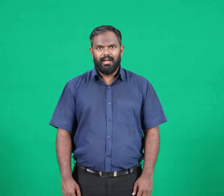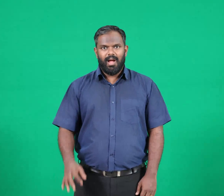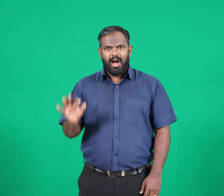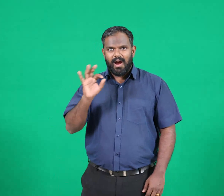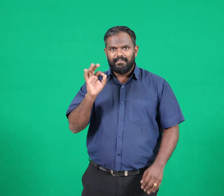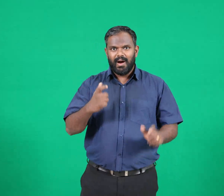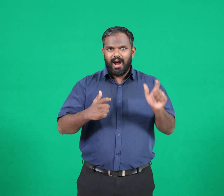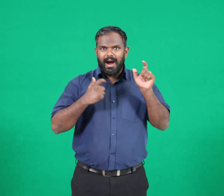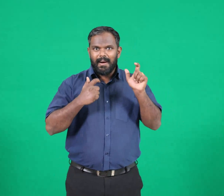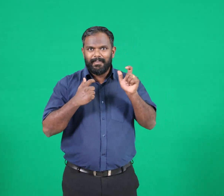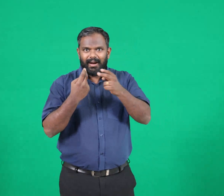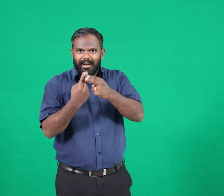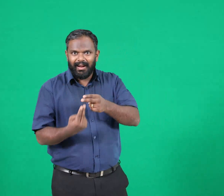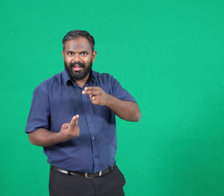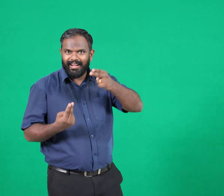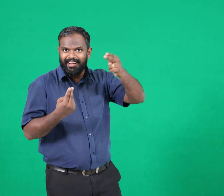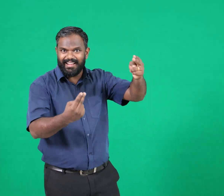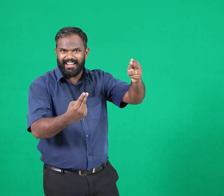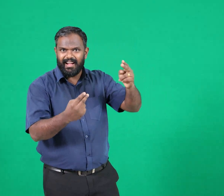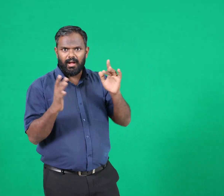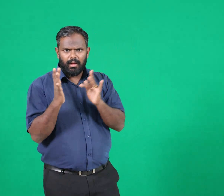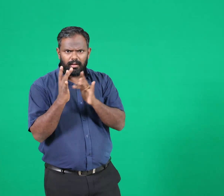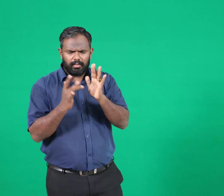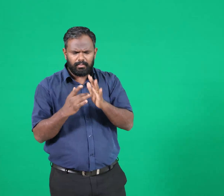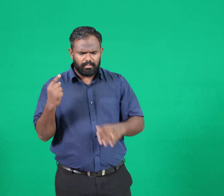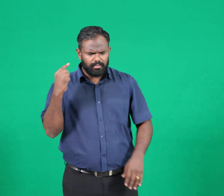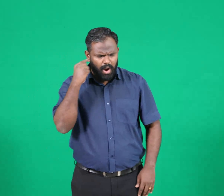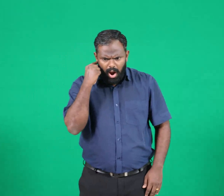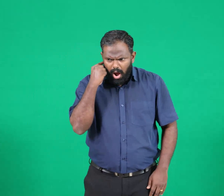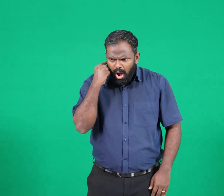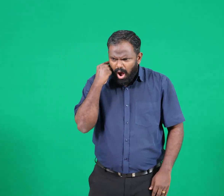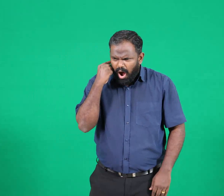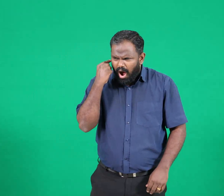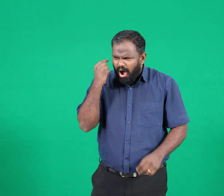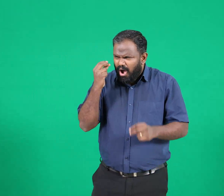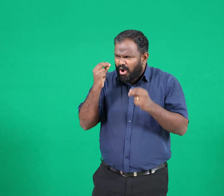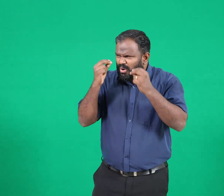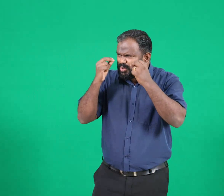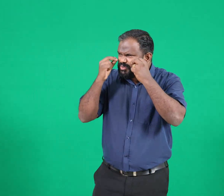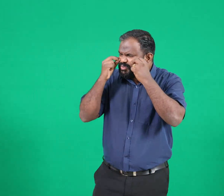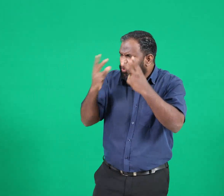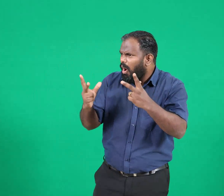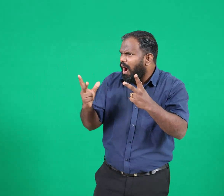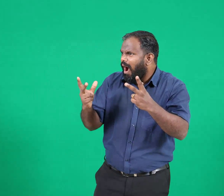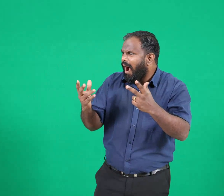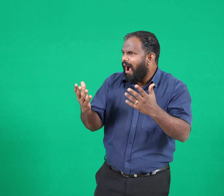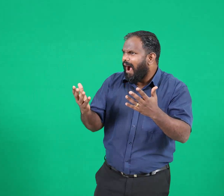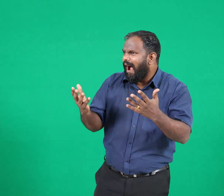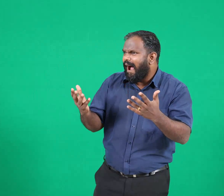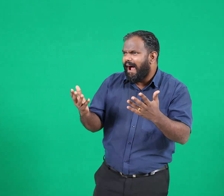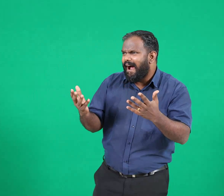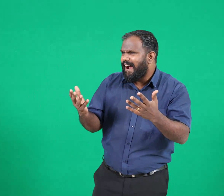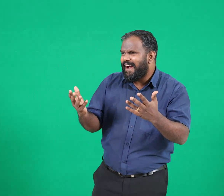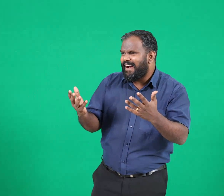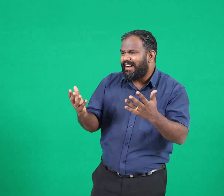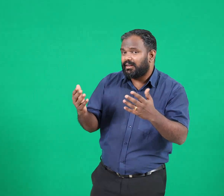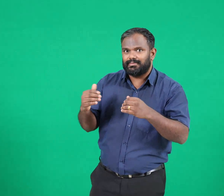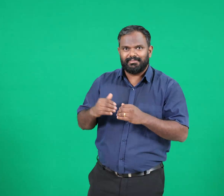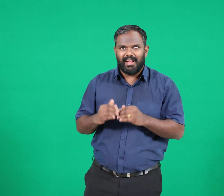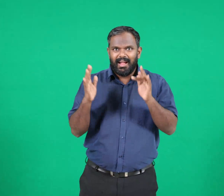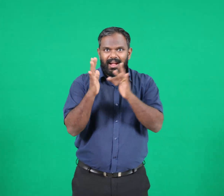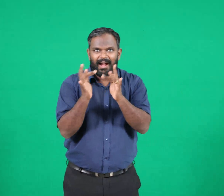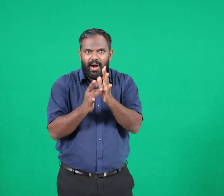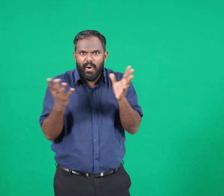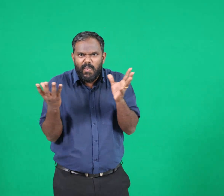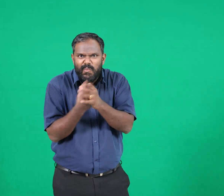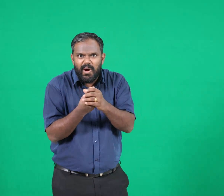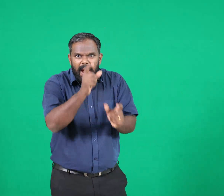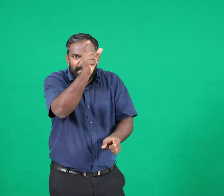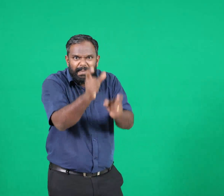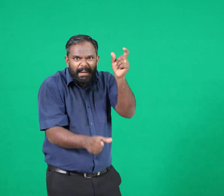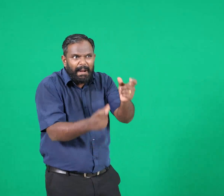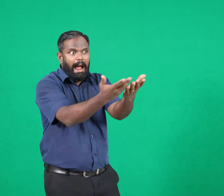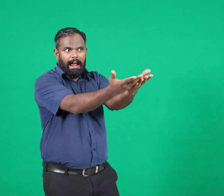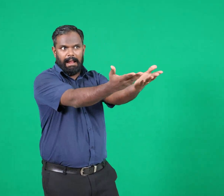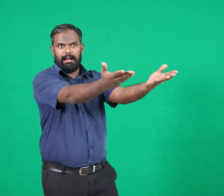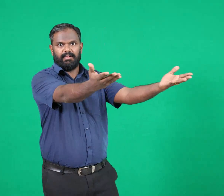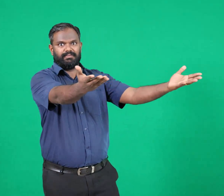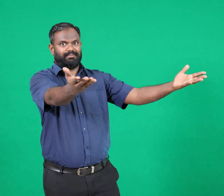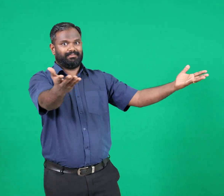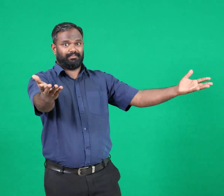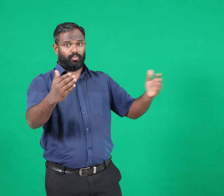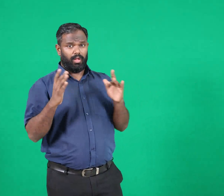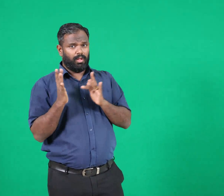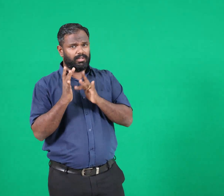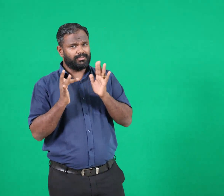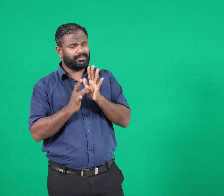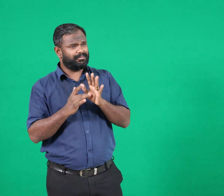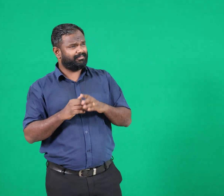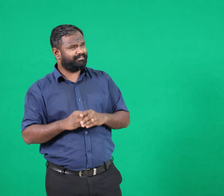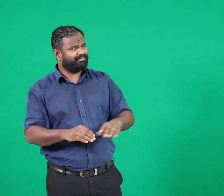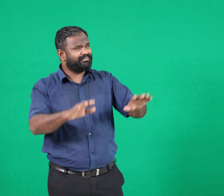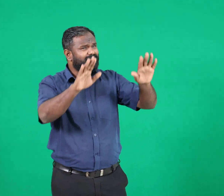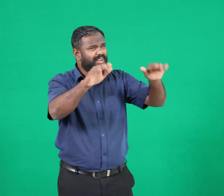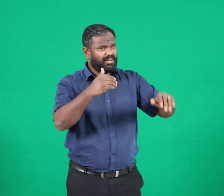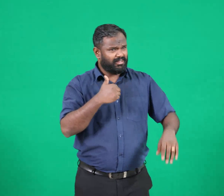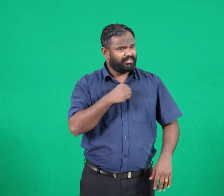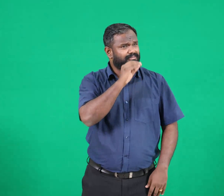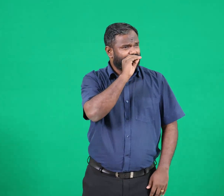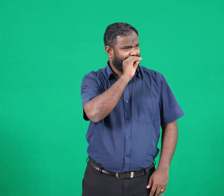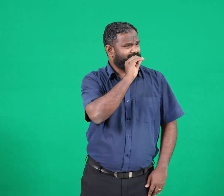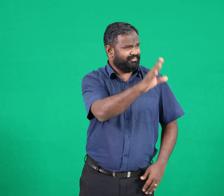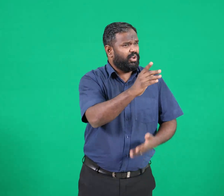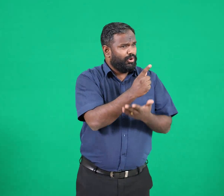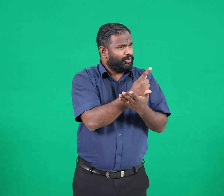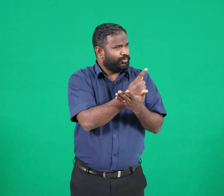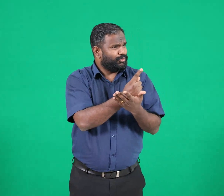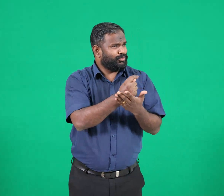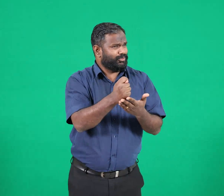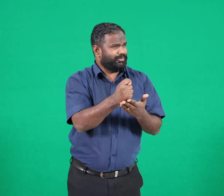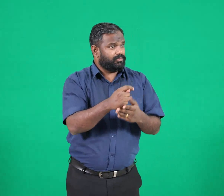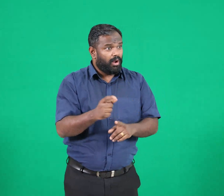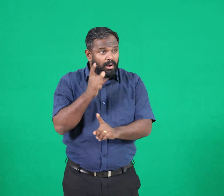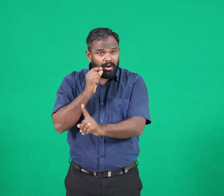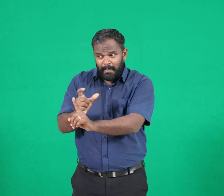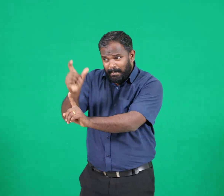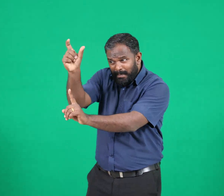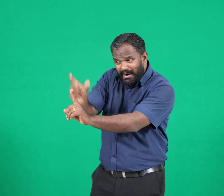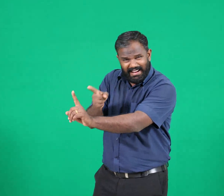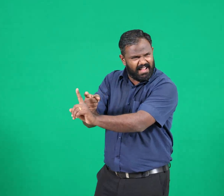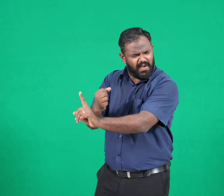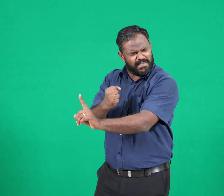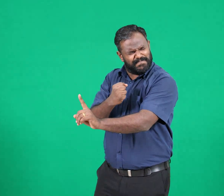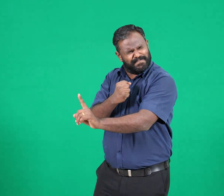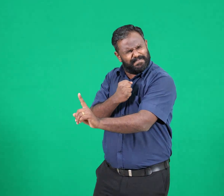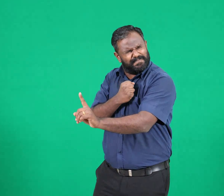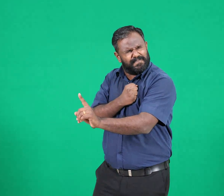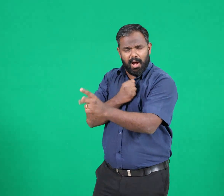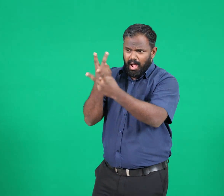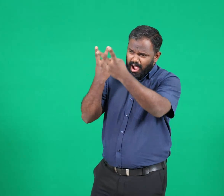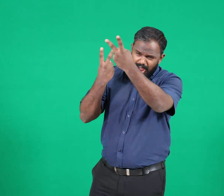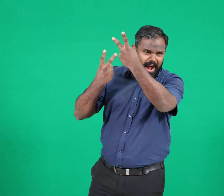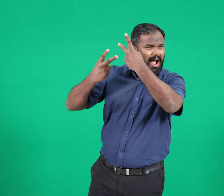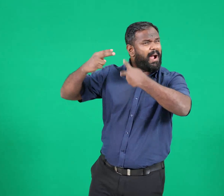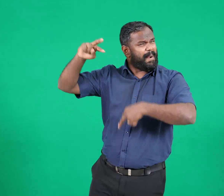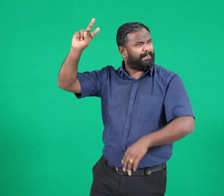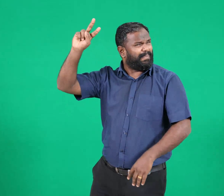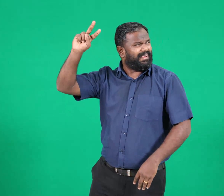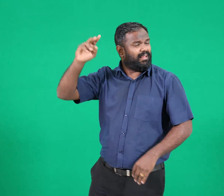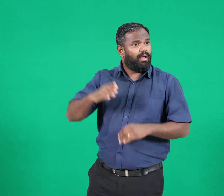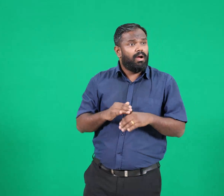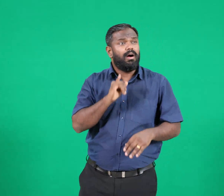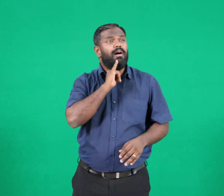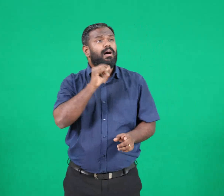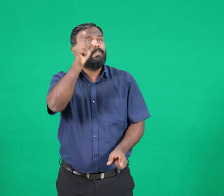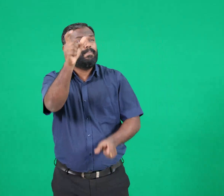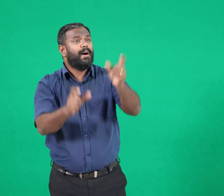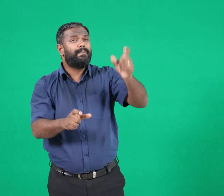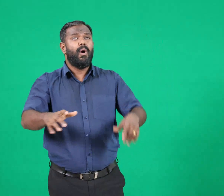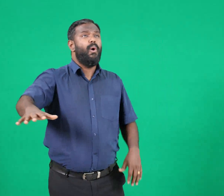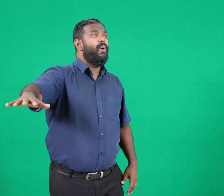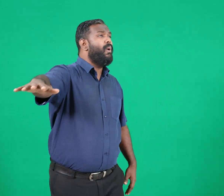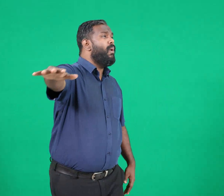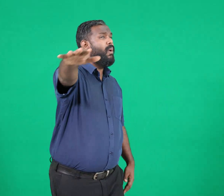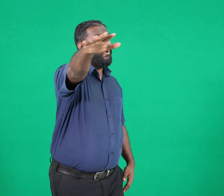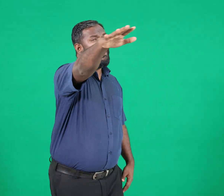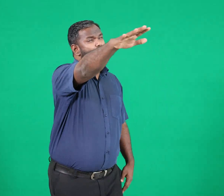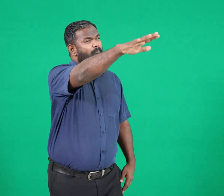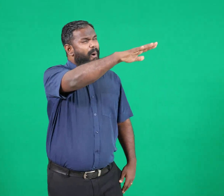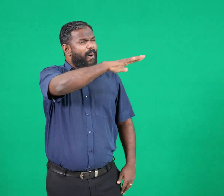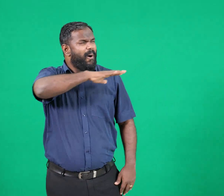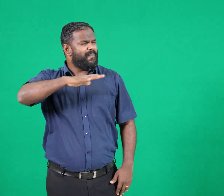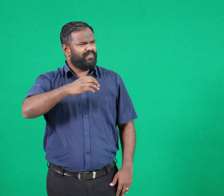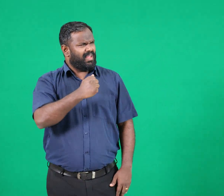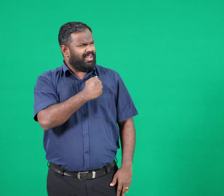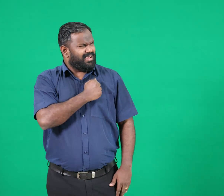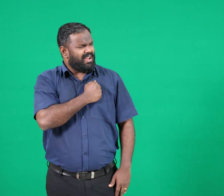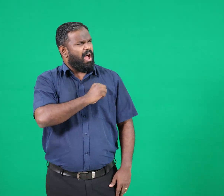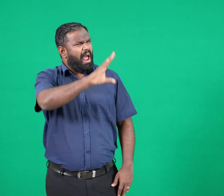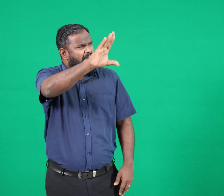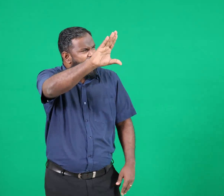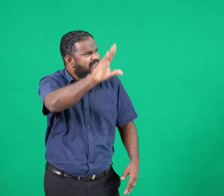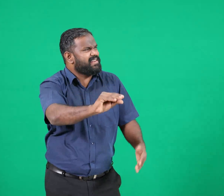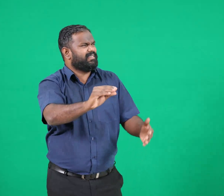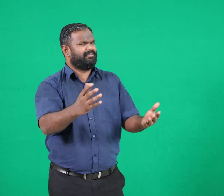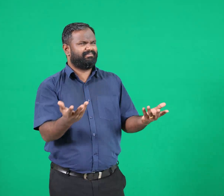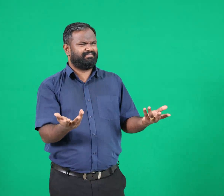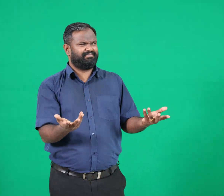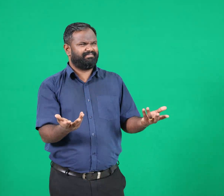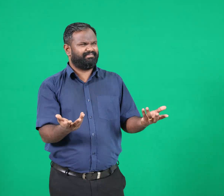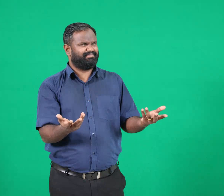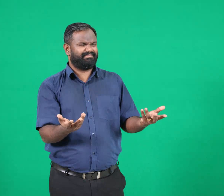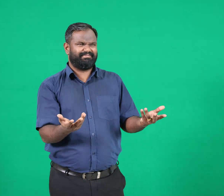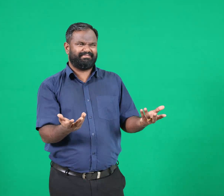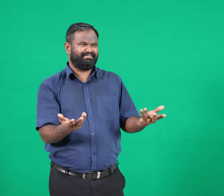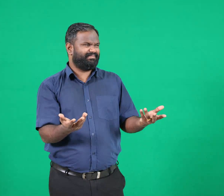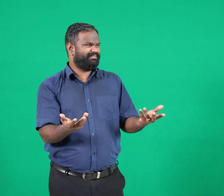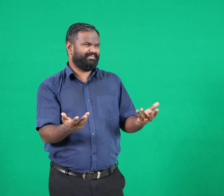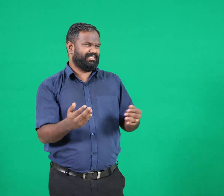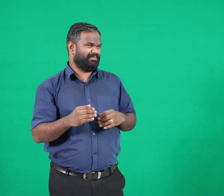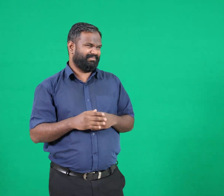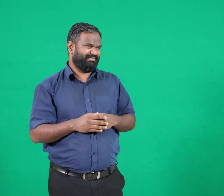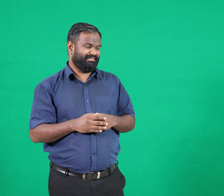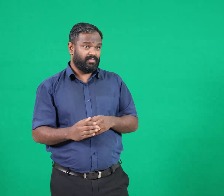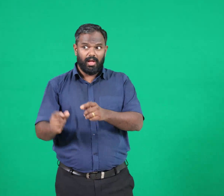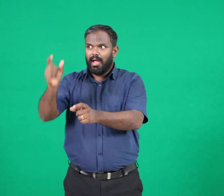When Jesus heard this, He marveled and said to those following Him, "Truly I tell you, I have not found anyone in Israel with such great faith.